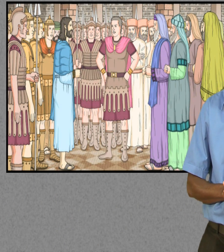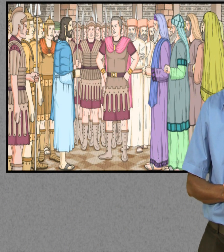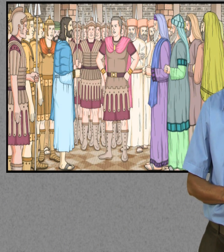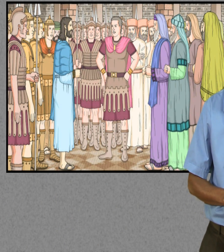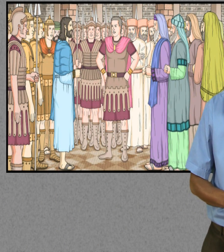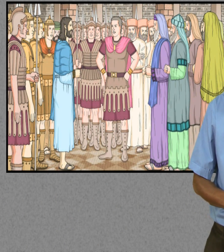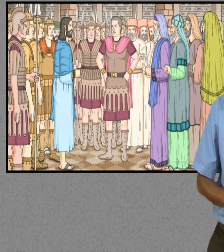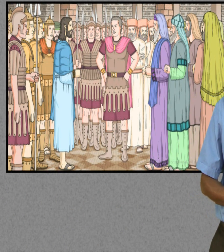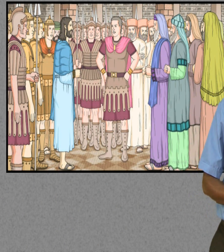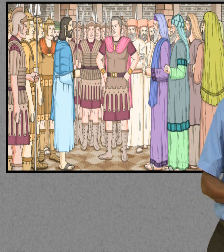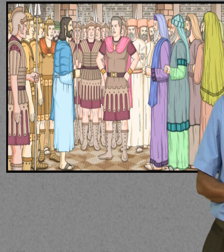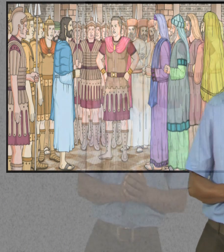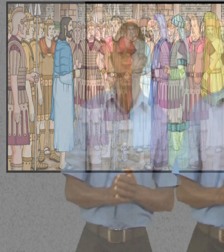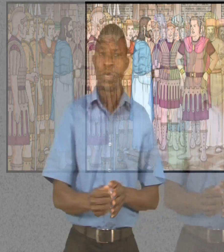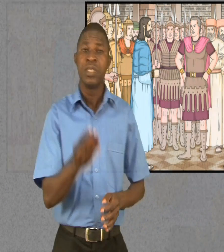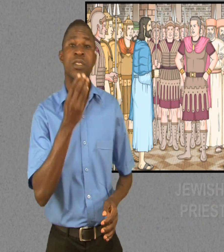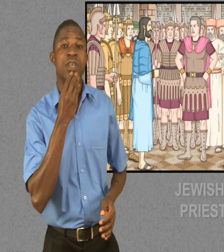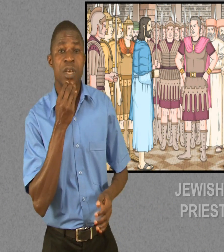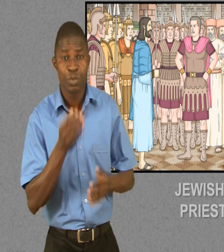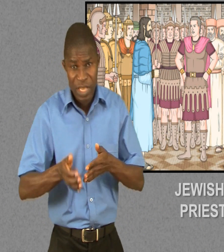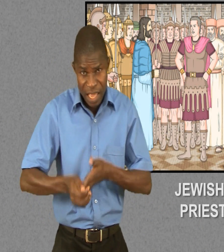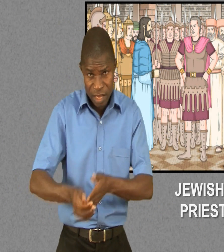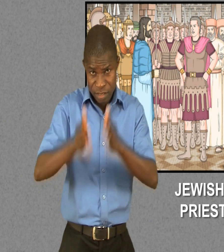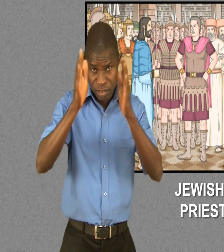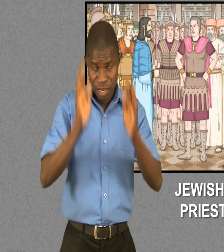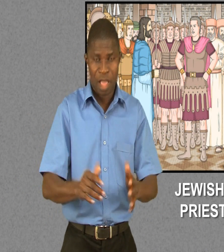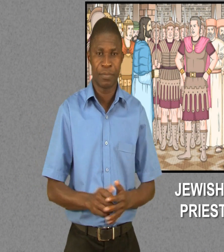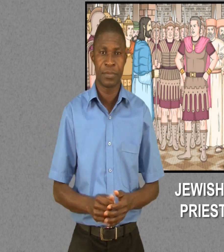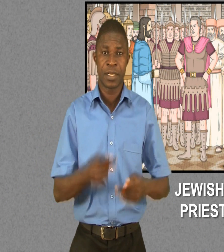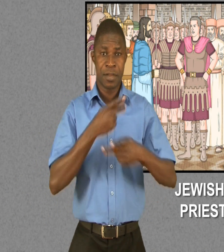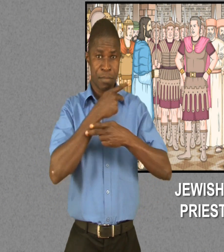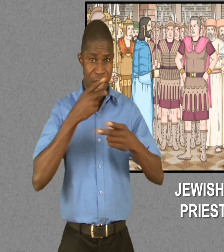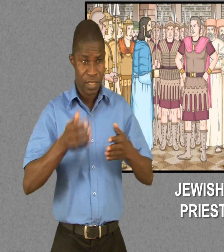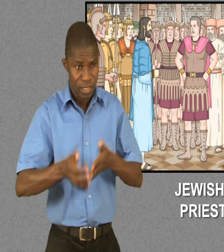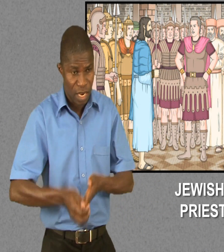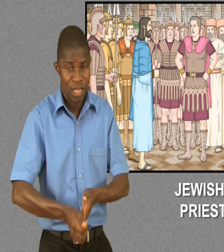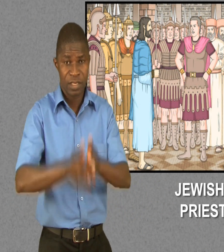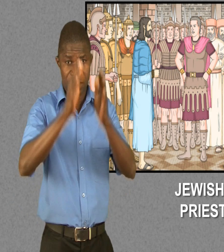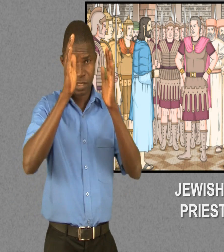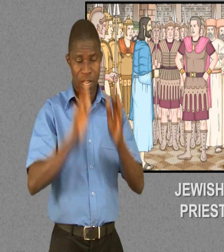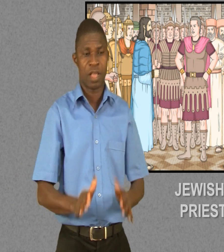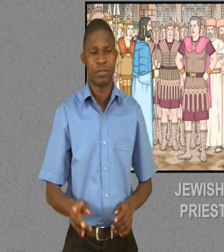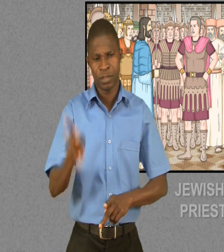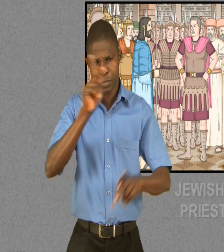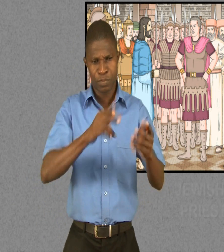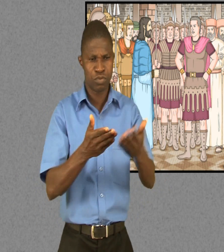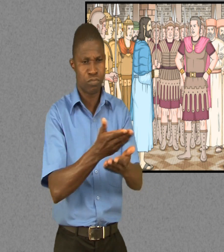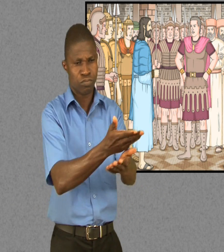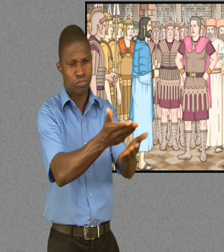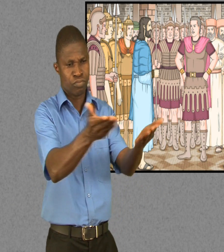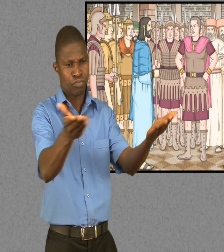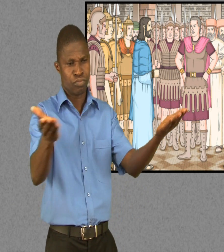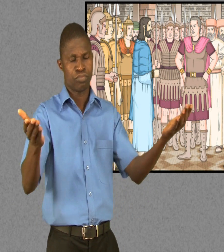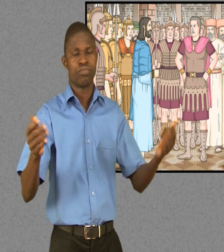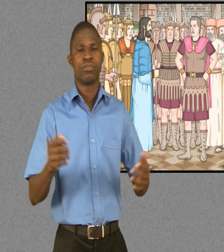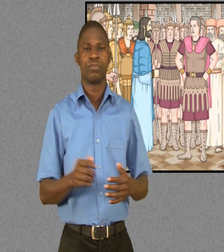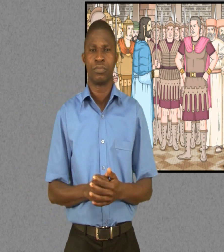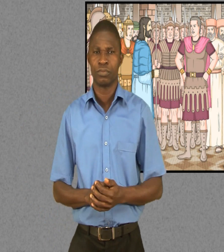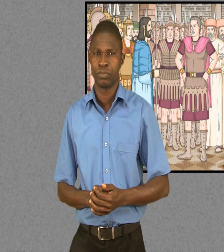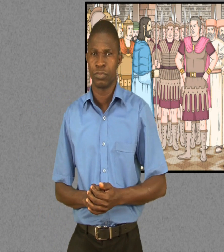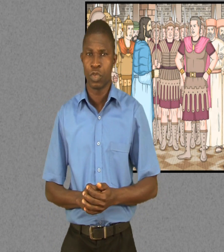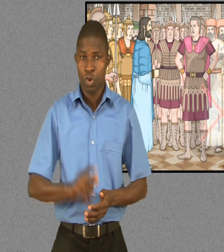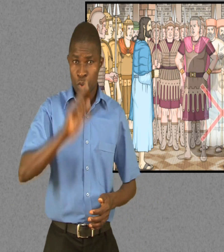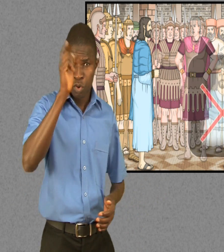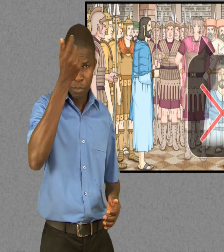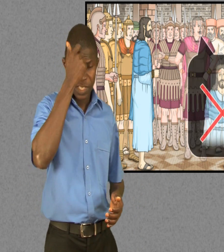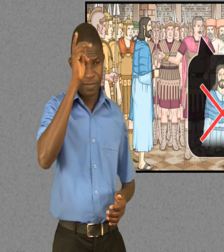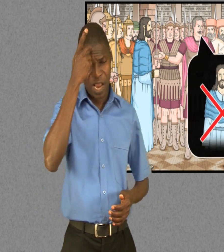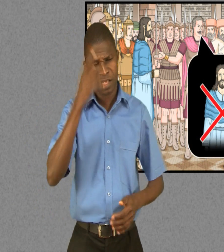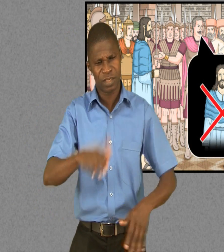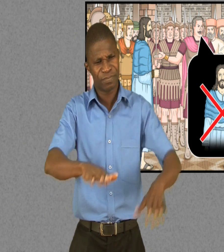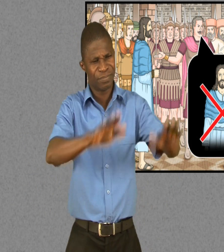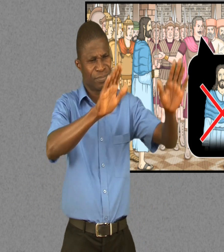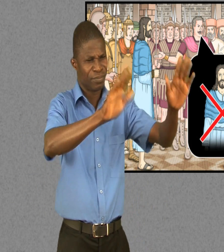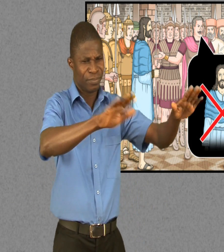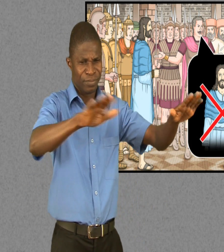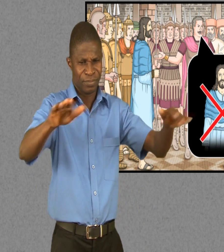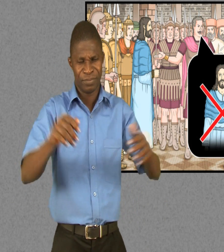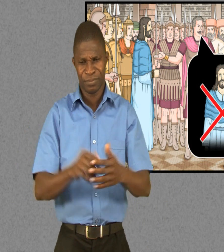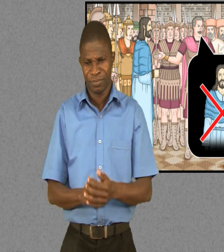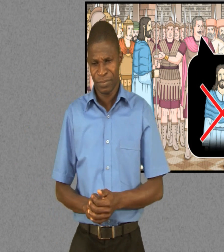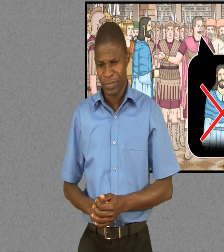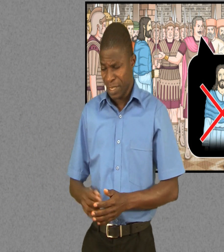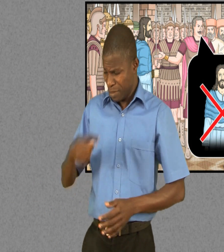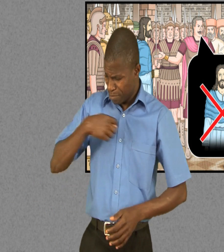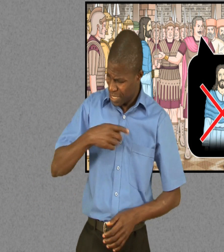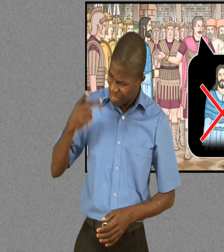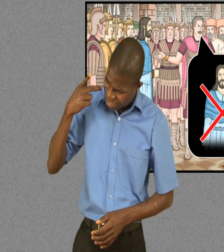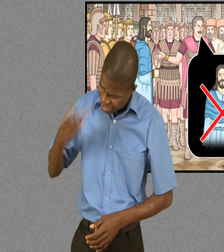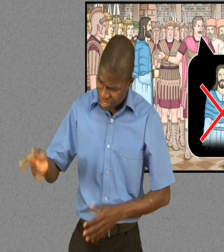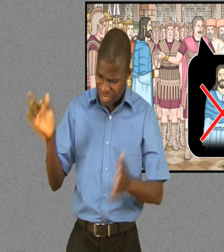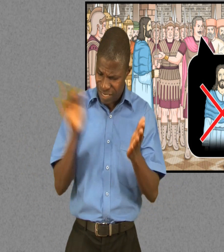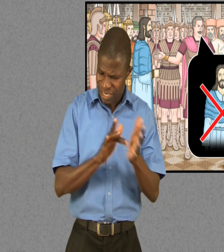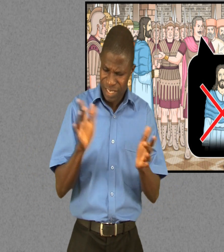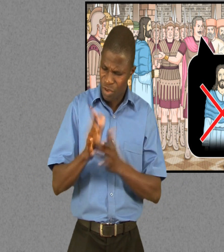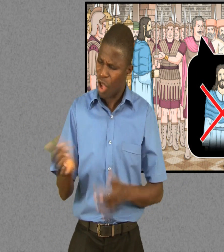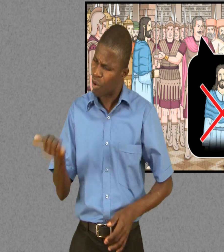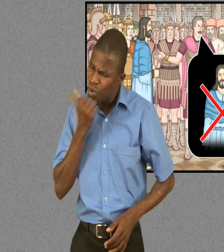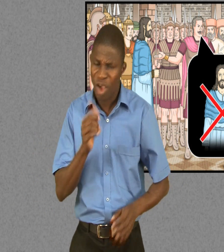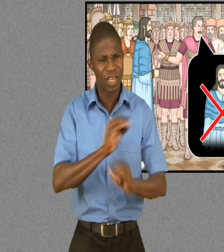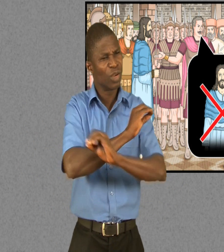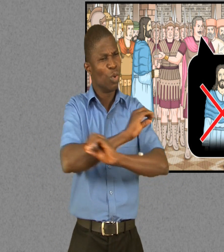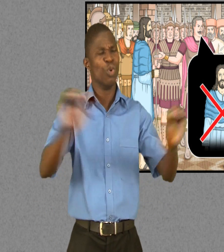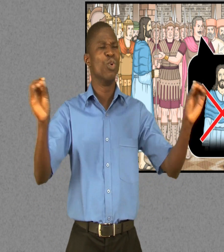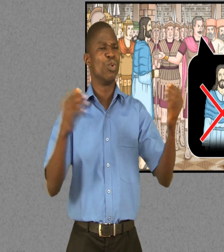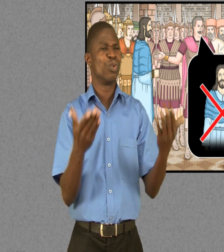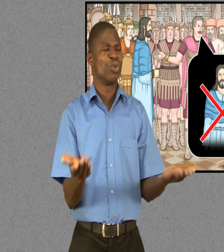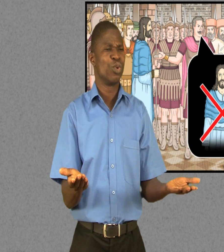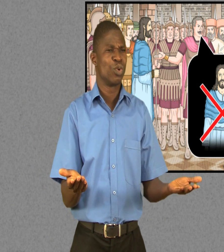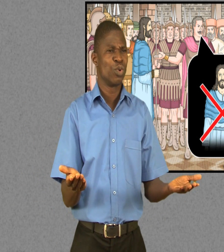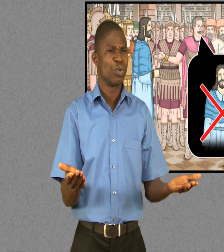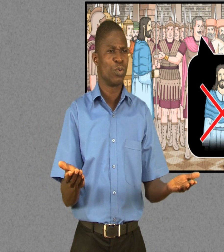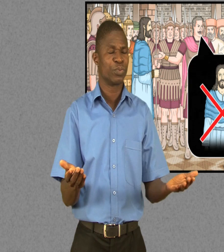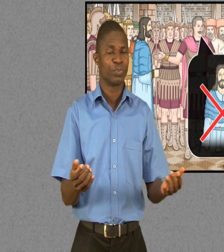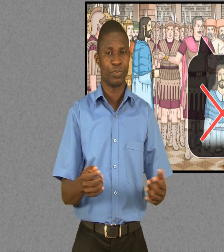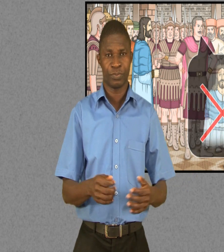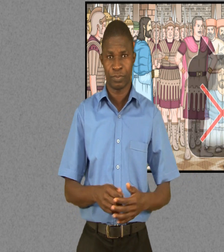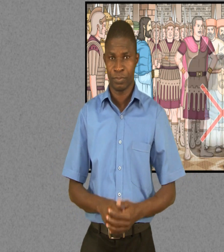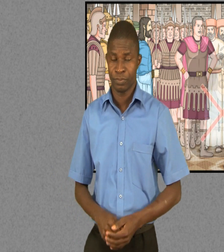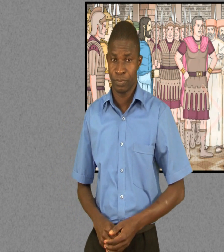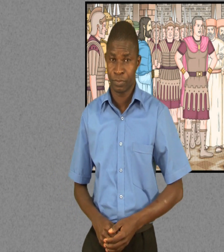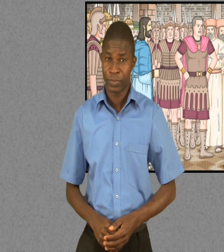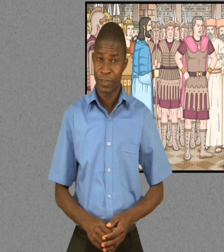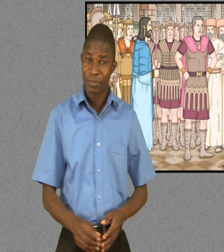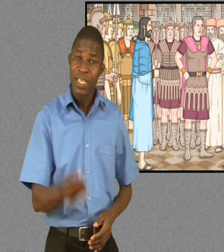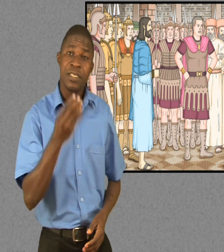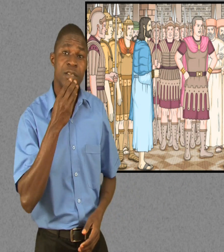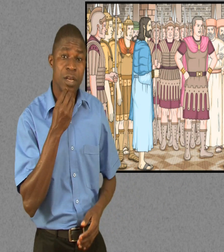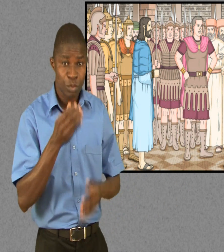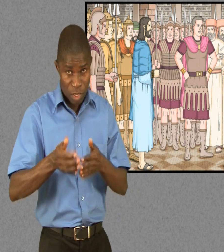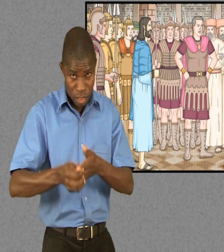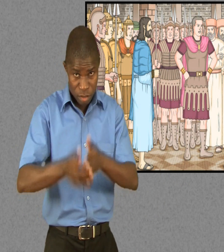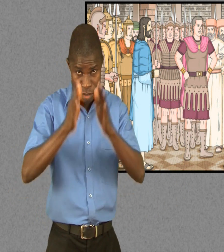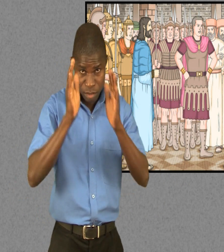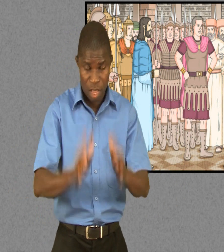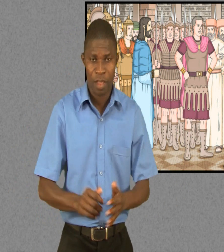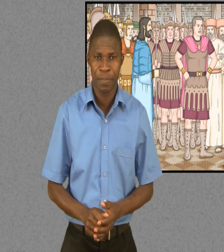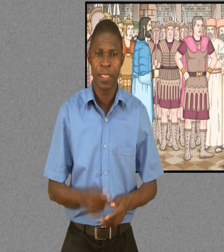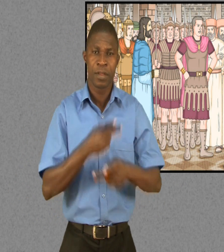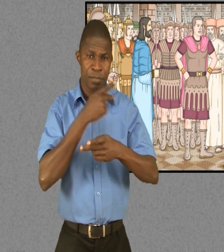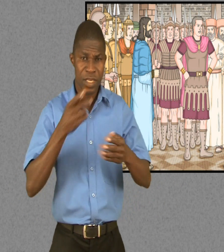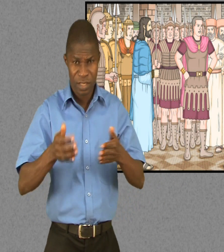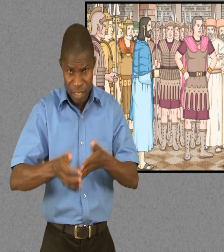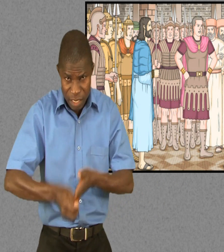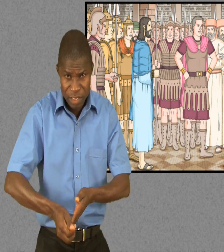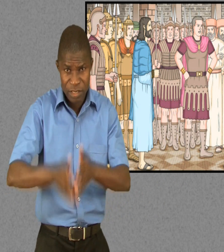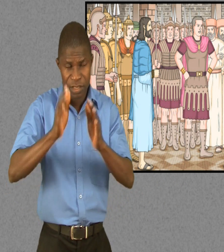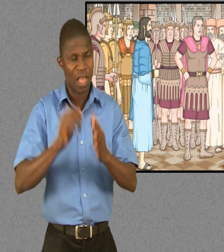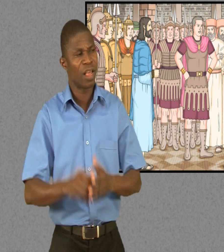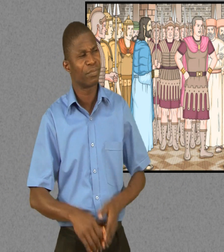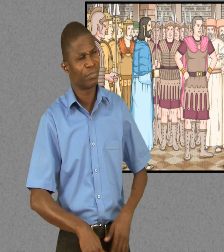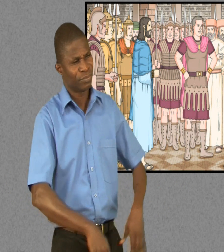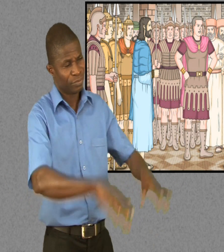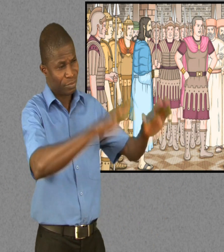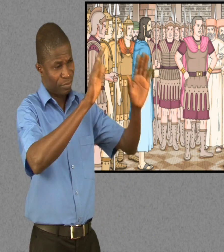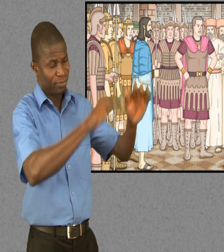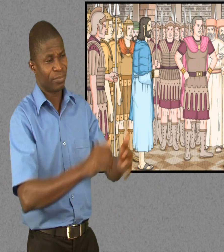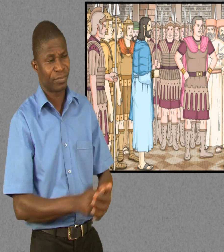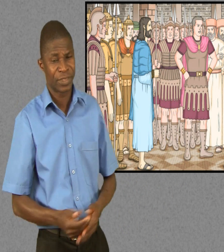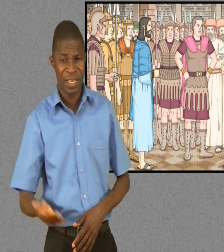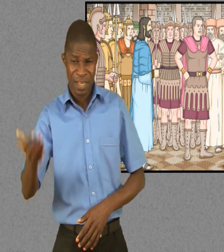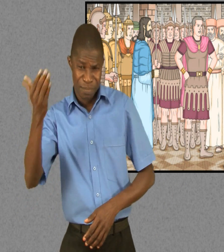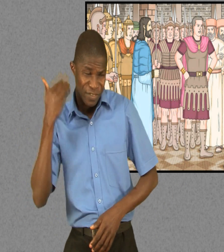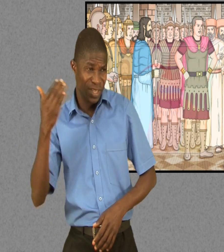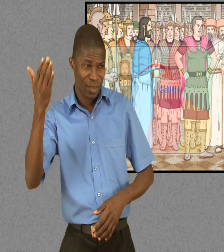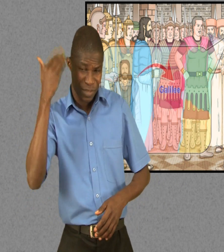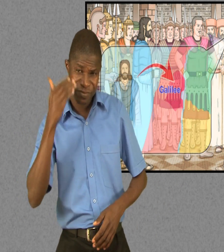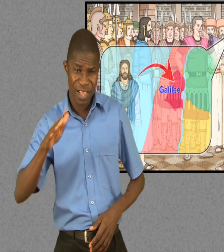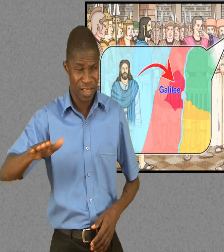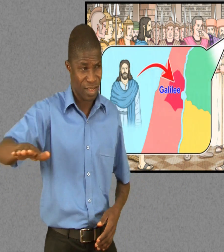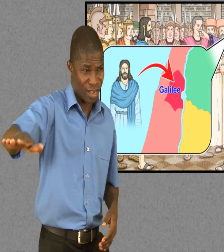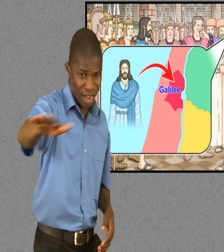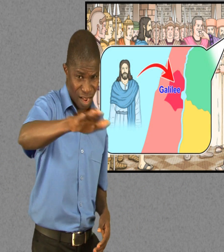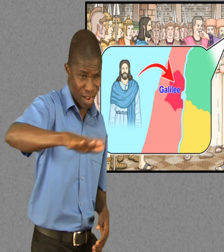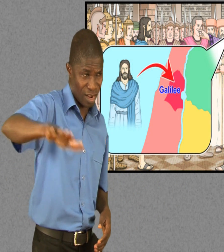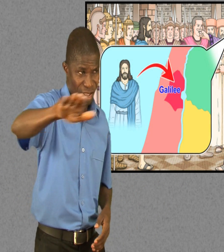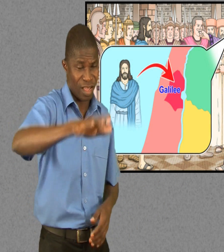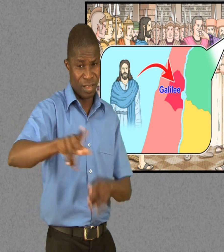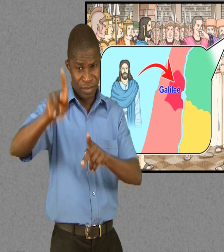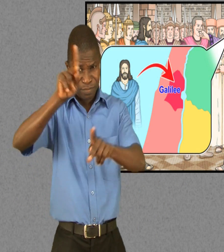Then Pilate said to the chief priests and the crowds, “I find no basis for a charge against this man.”